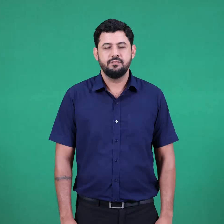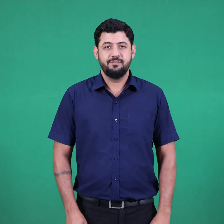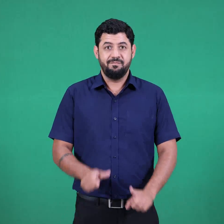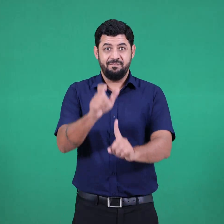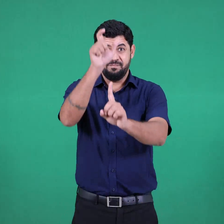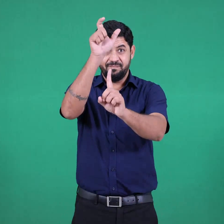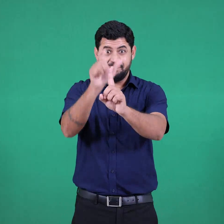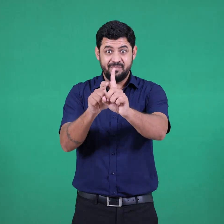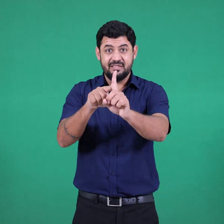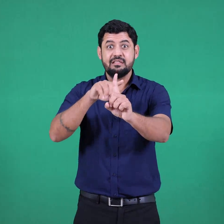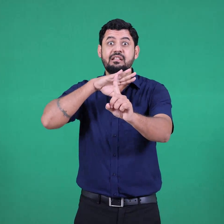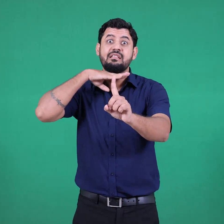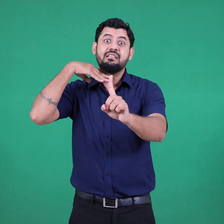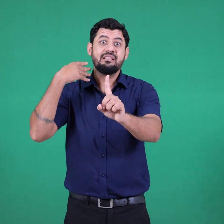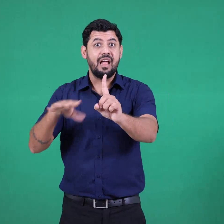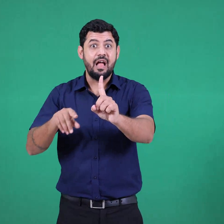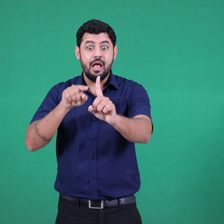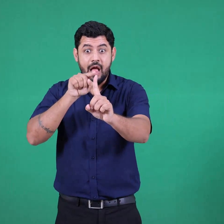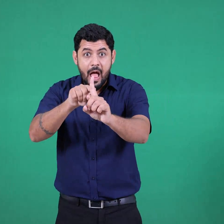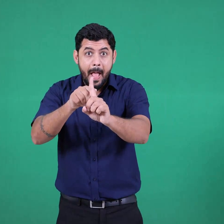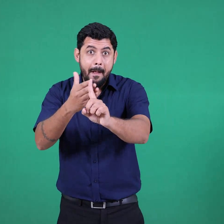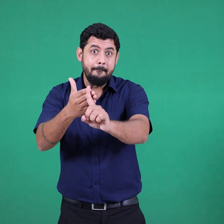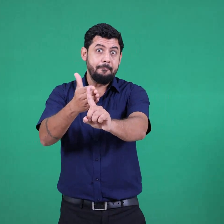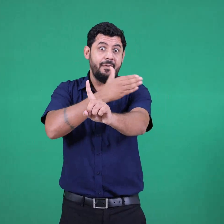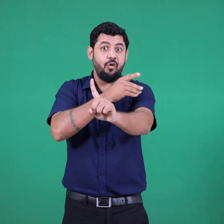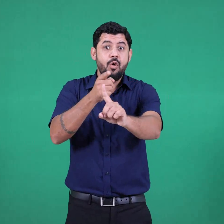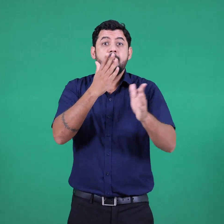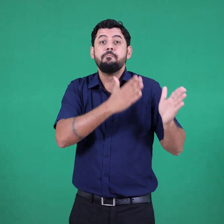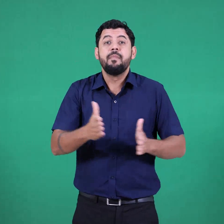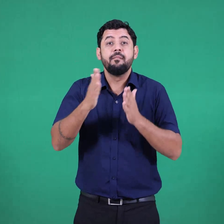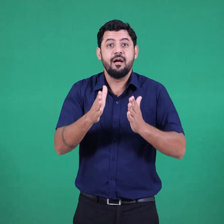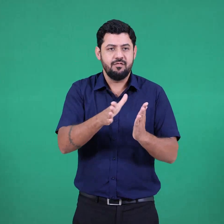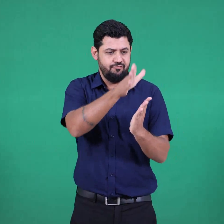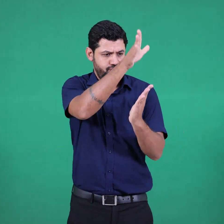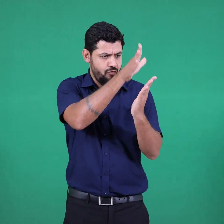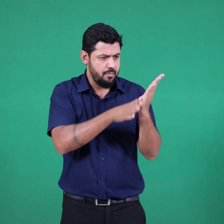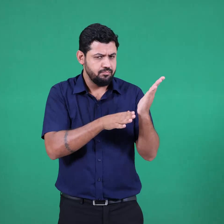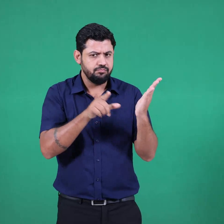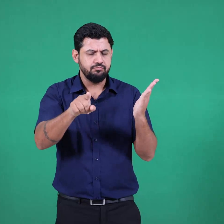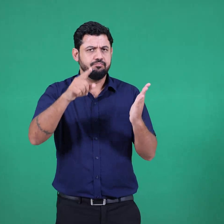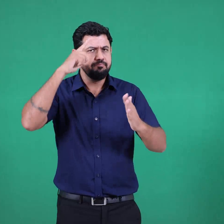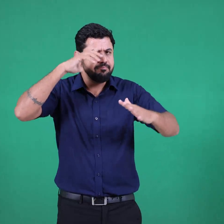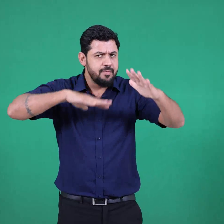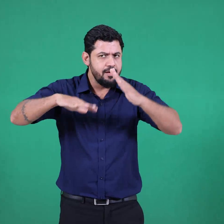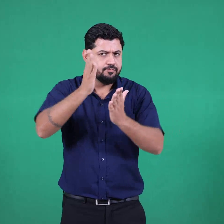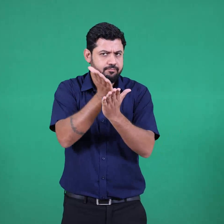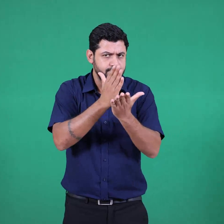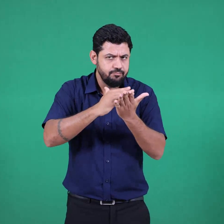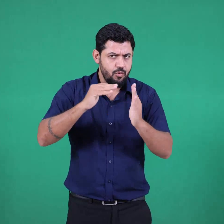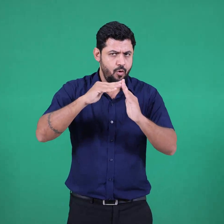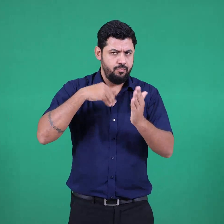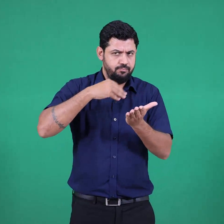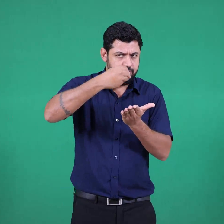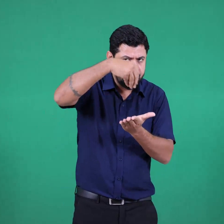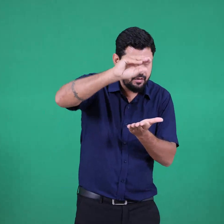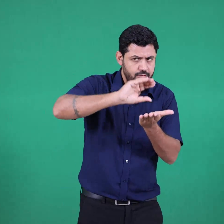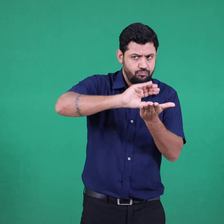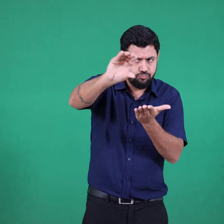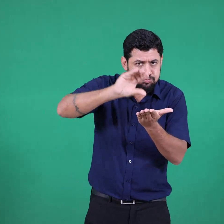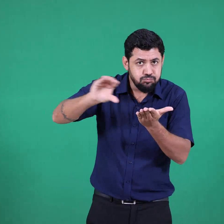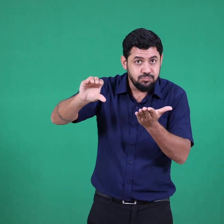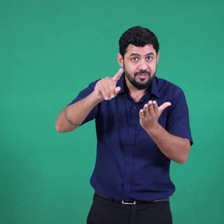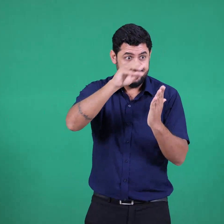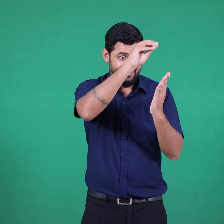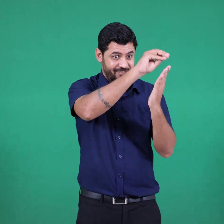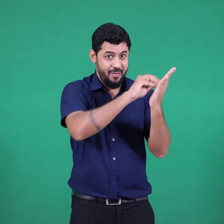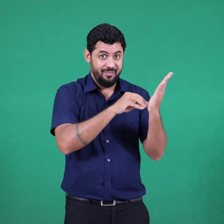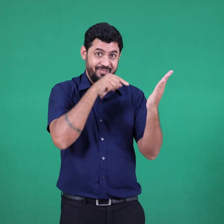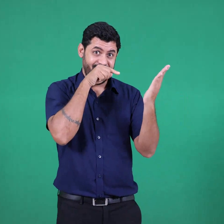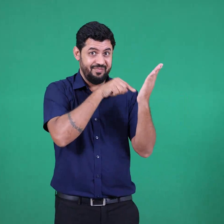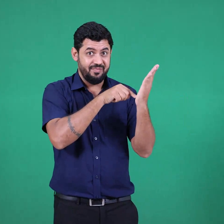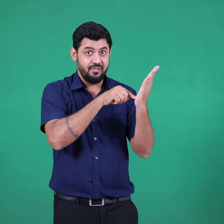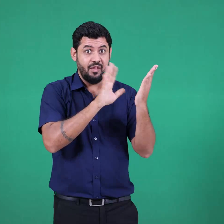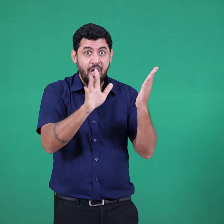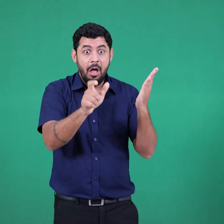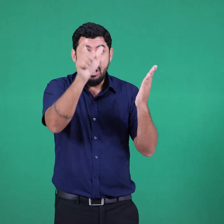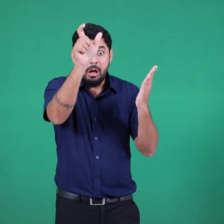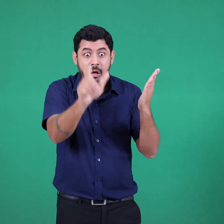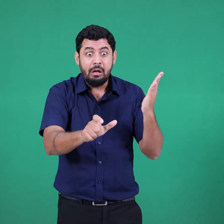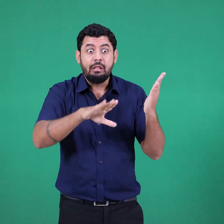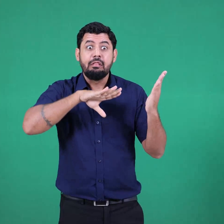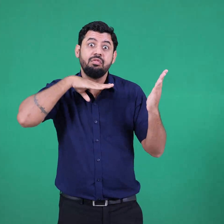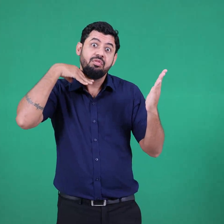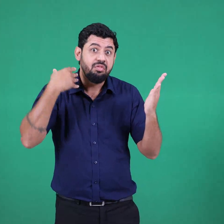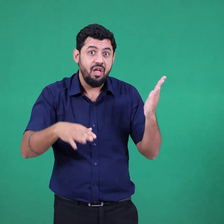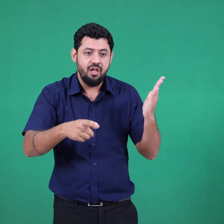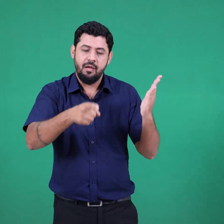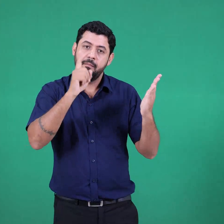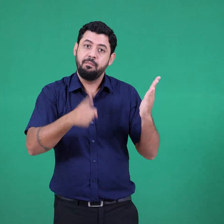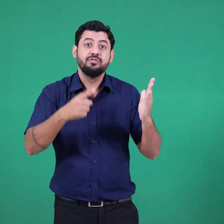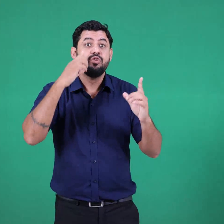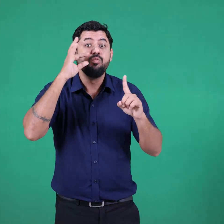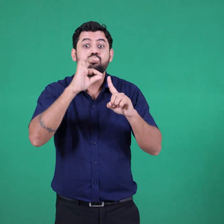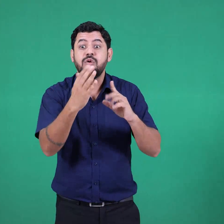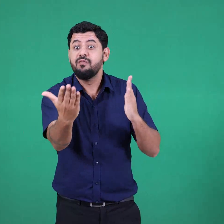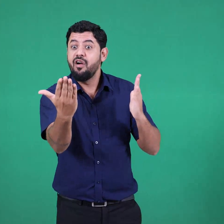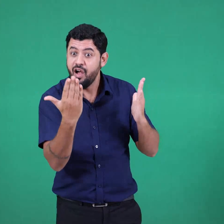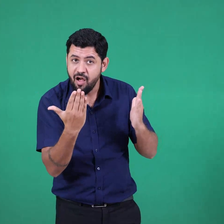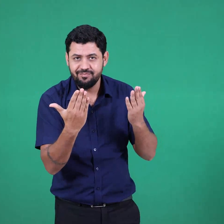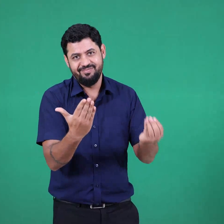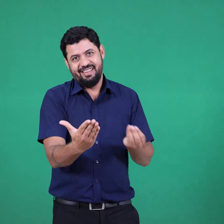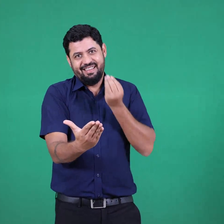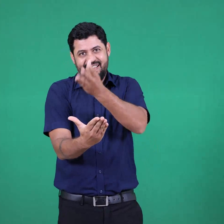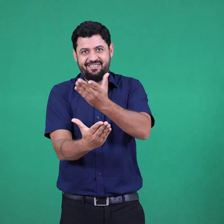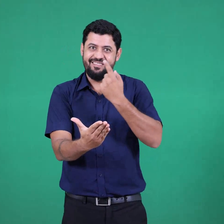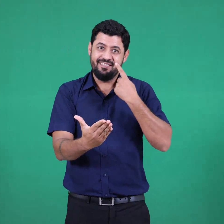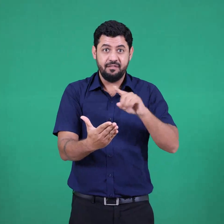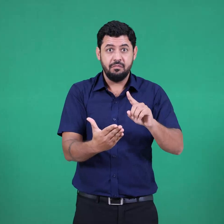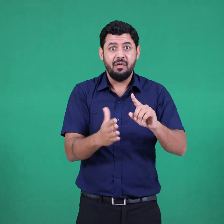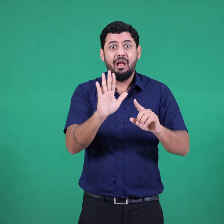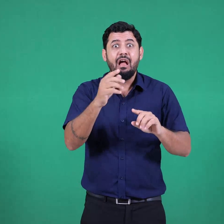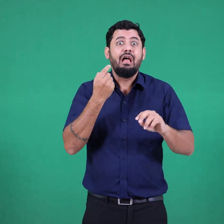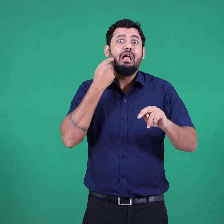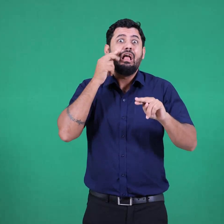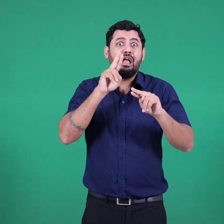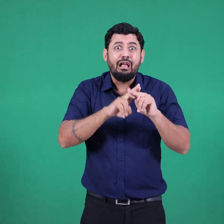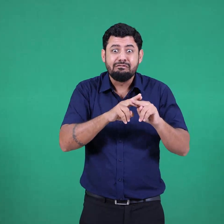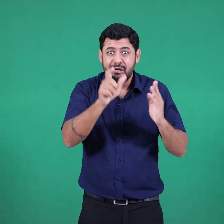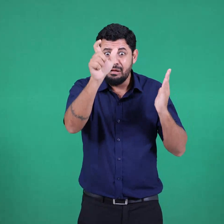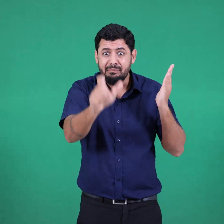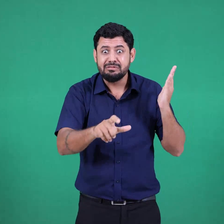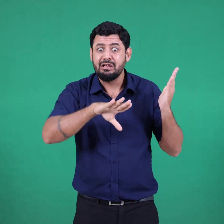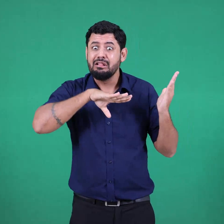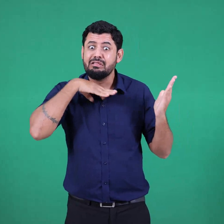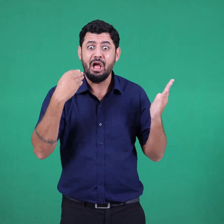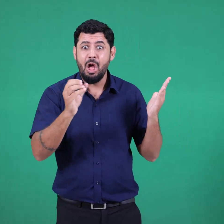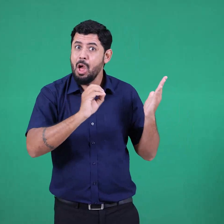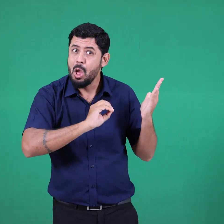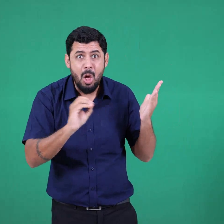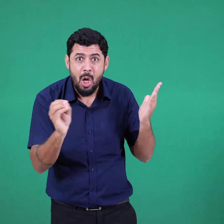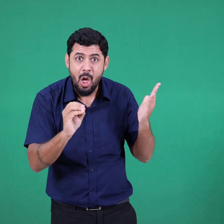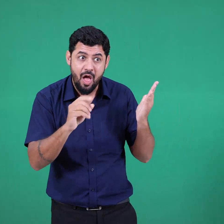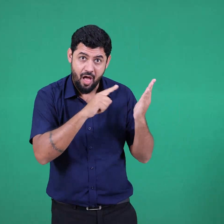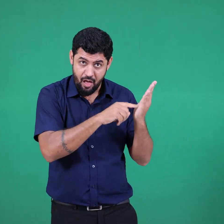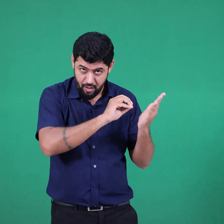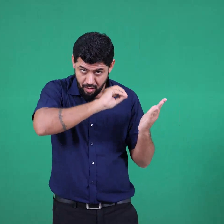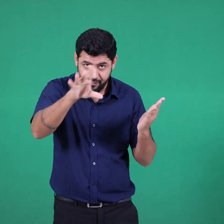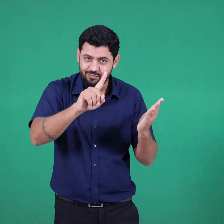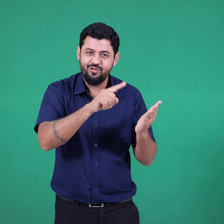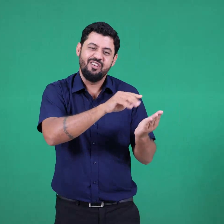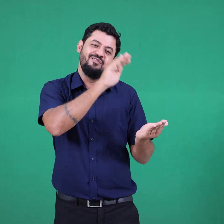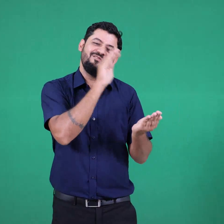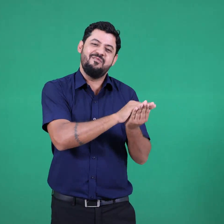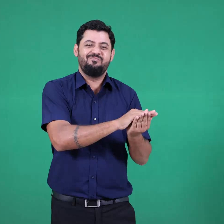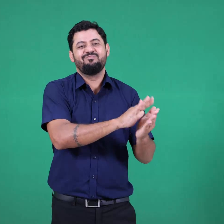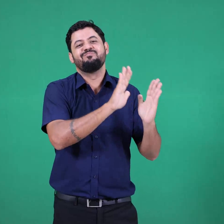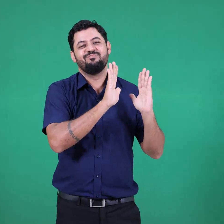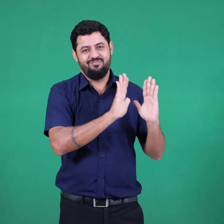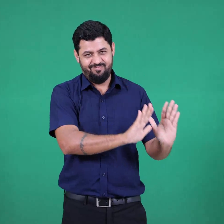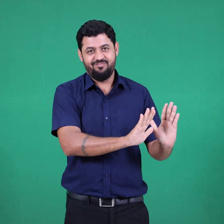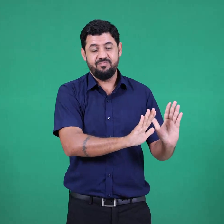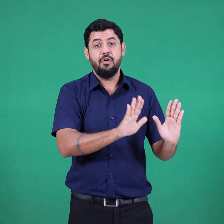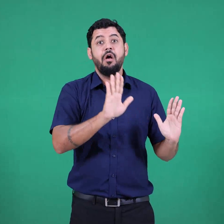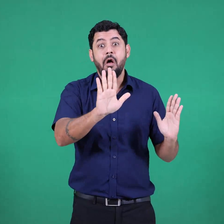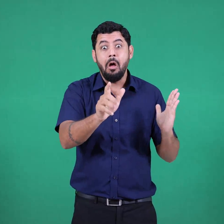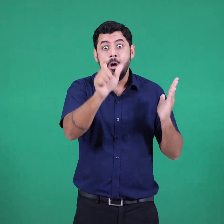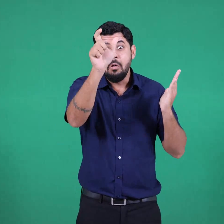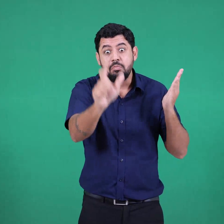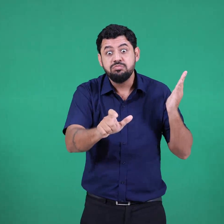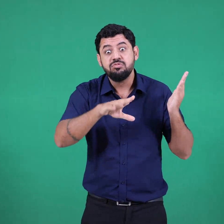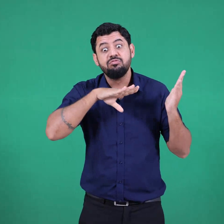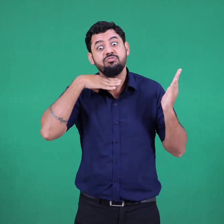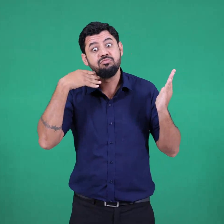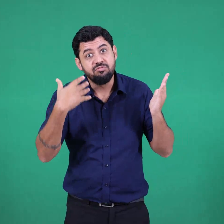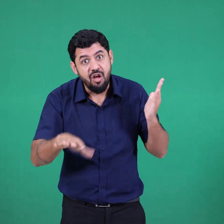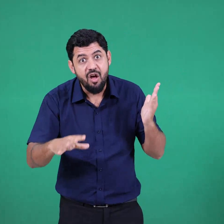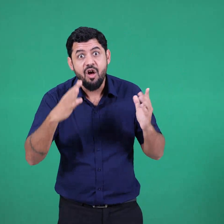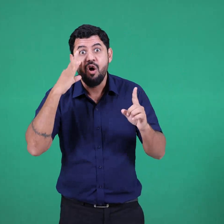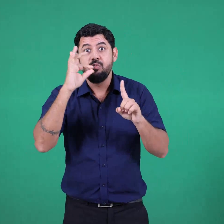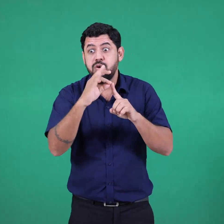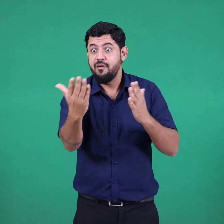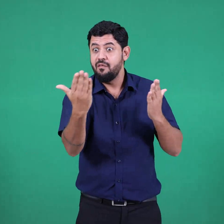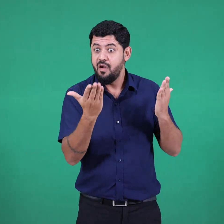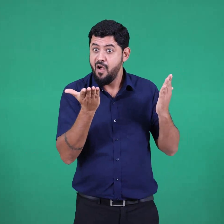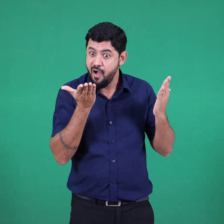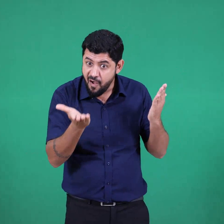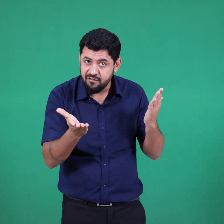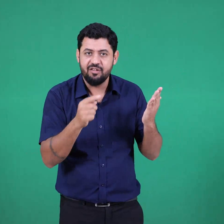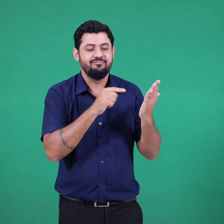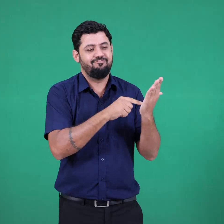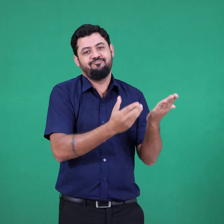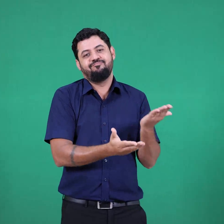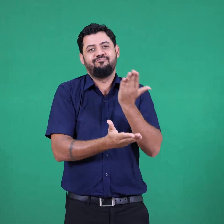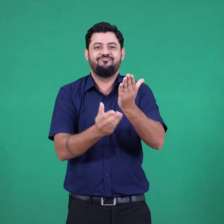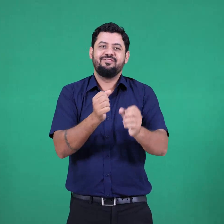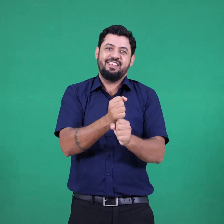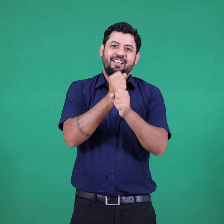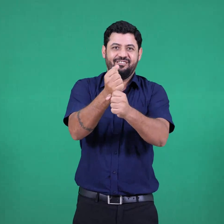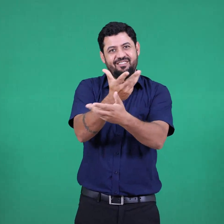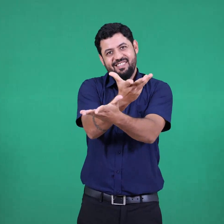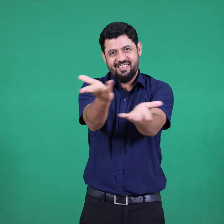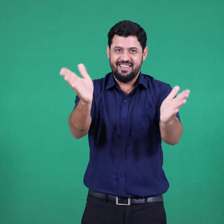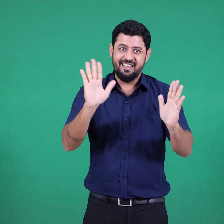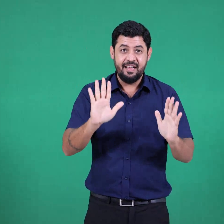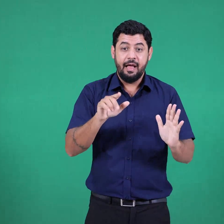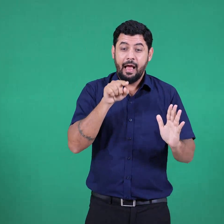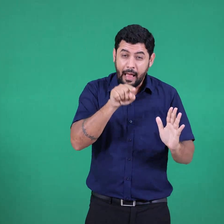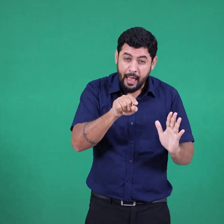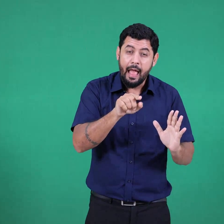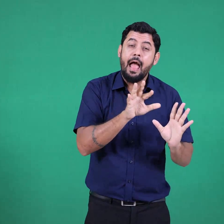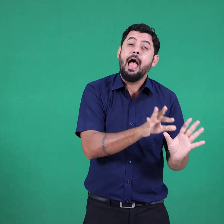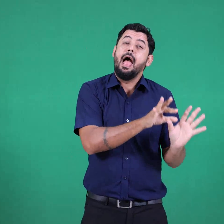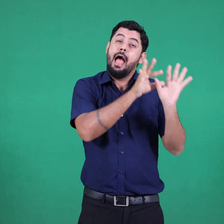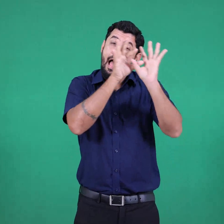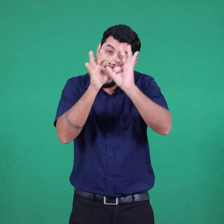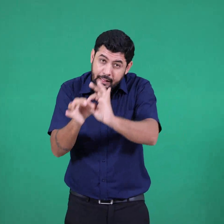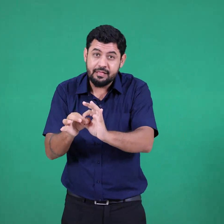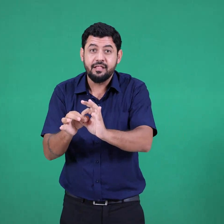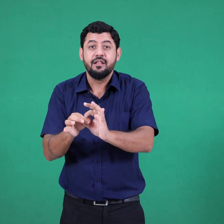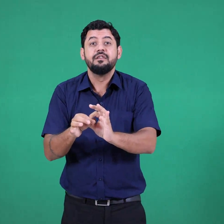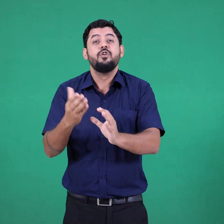In the case of a will, it is necessary to establish the death of the one who made it, because a will does not take effect until the one who made it has died;